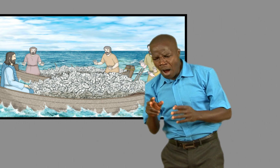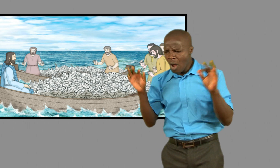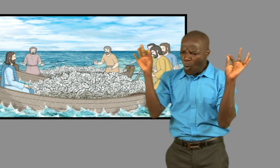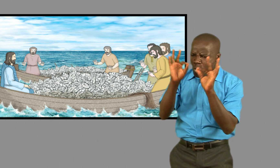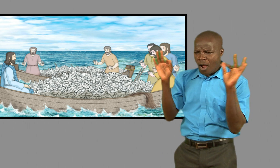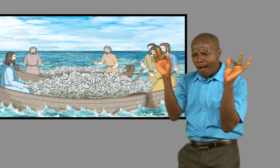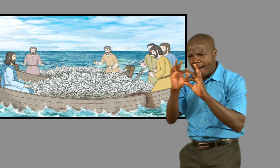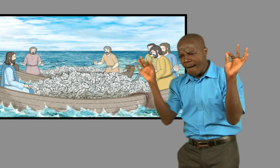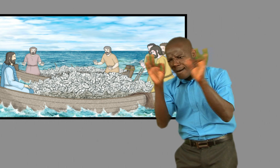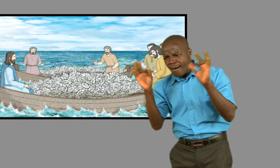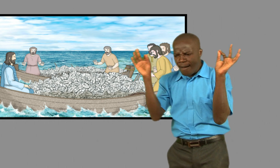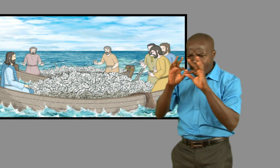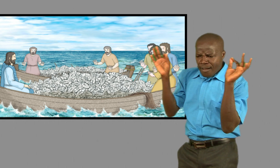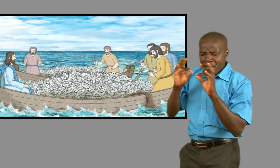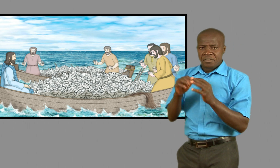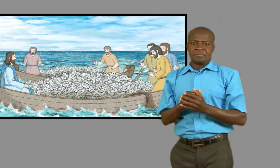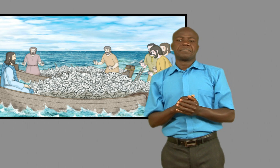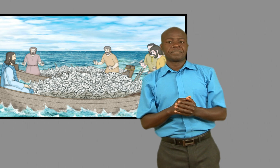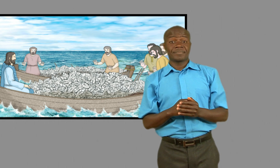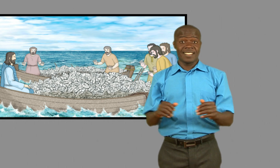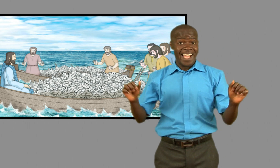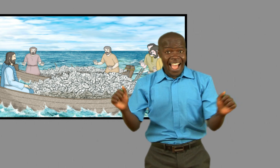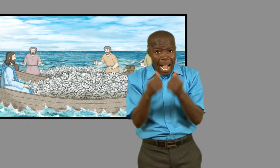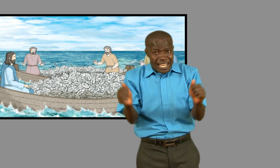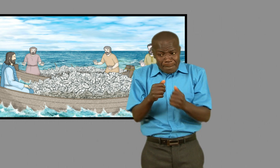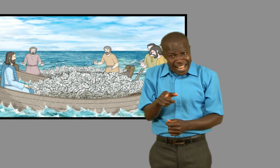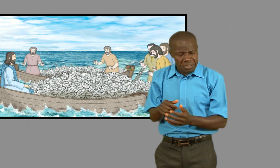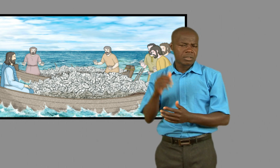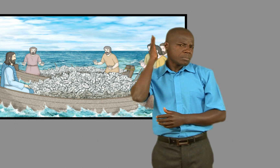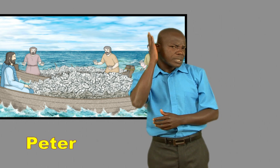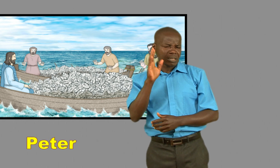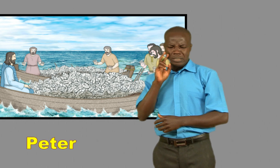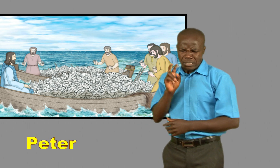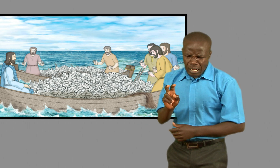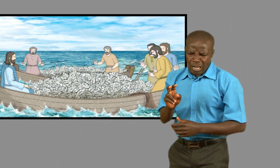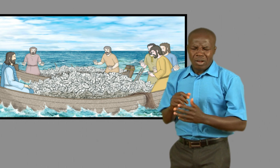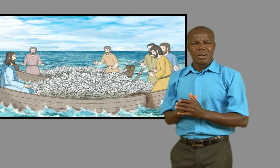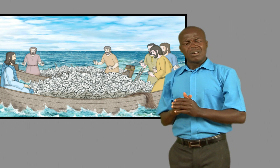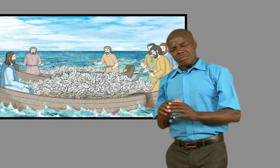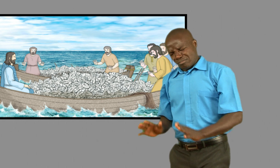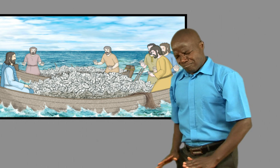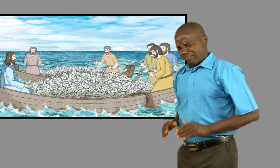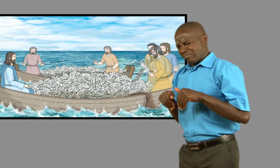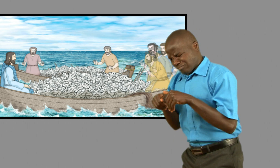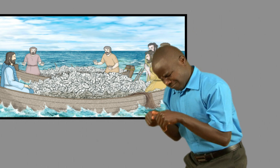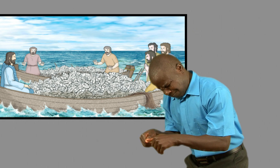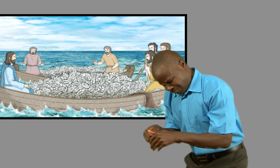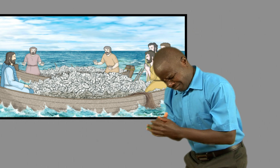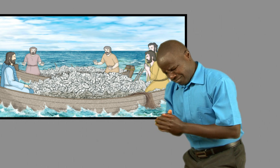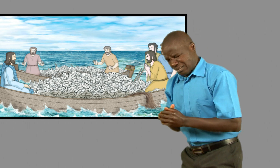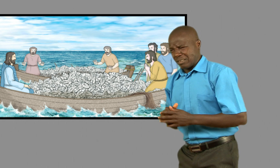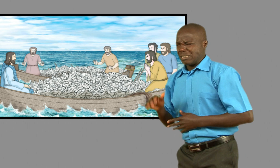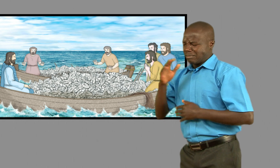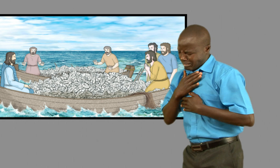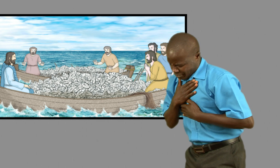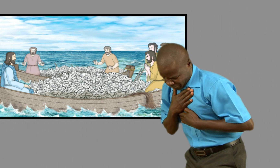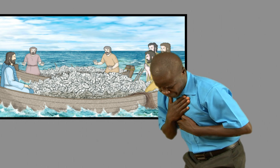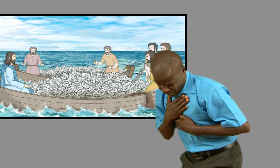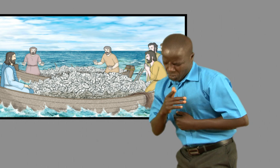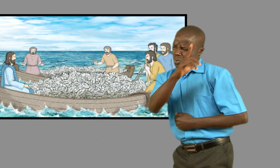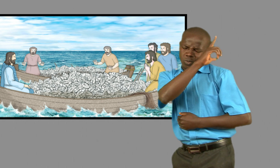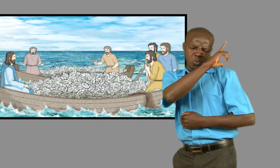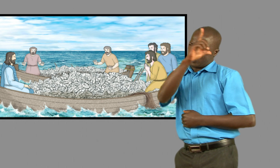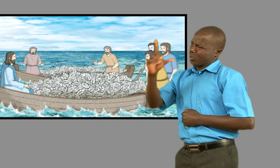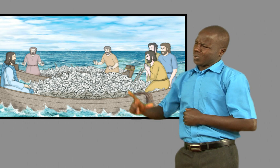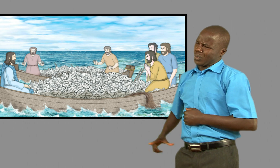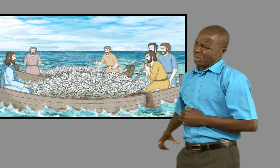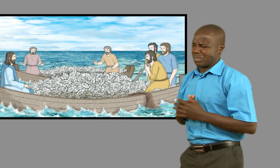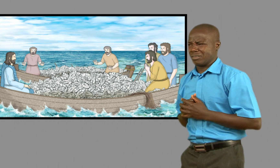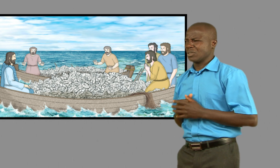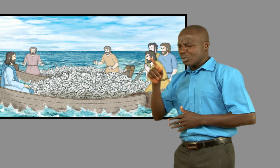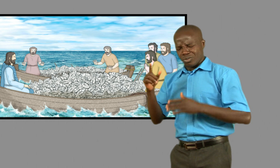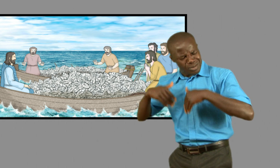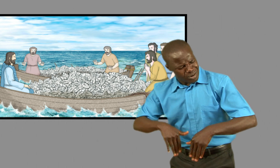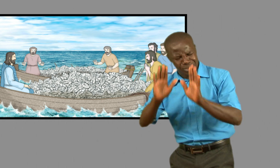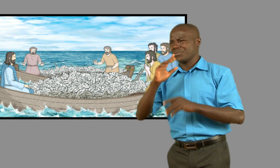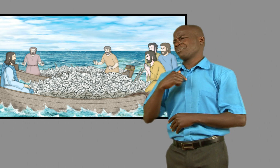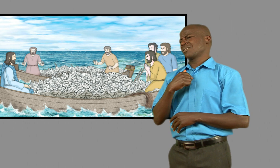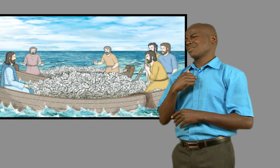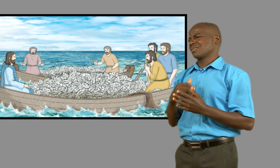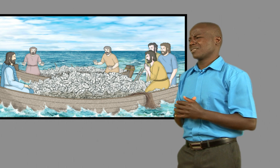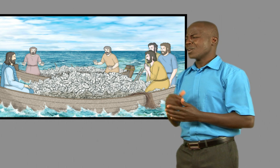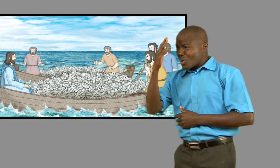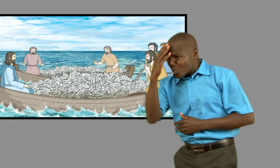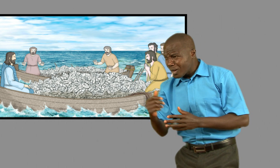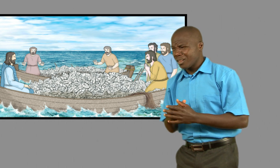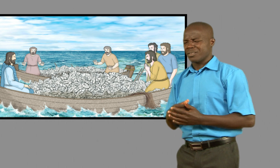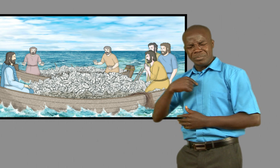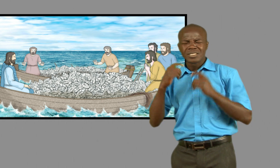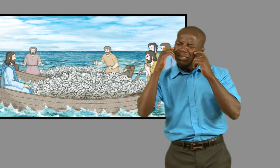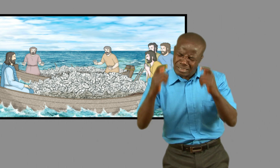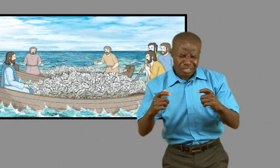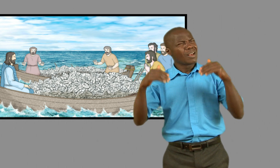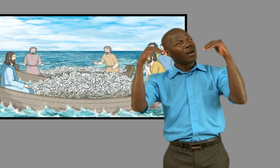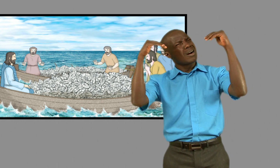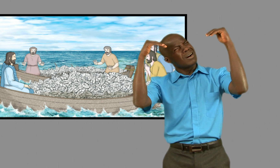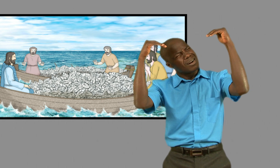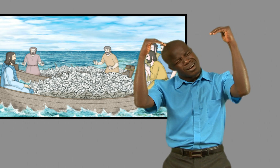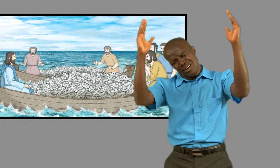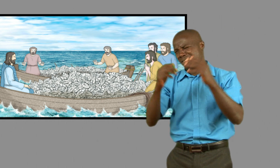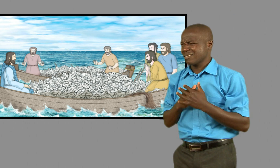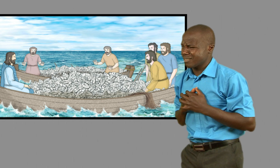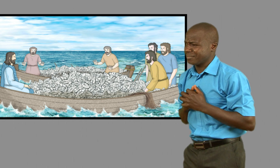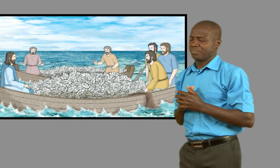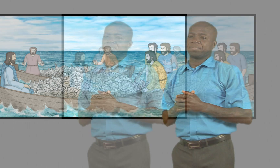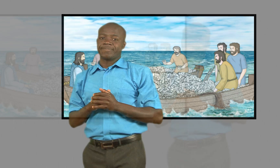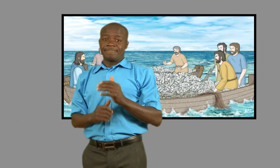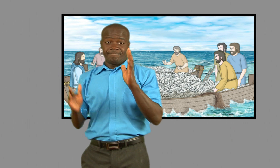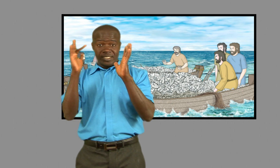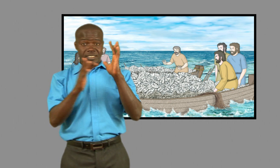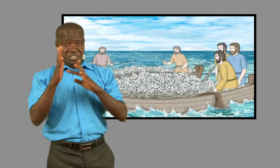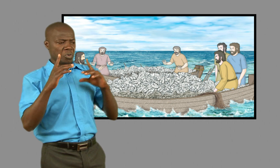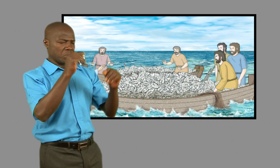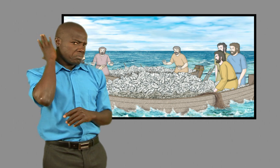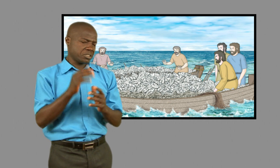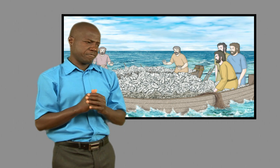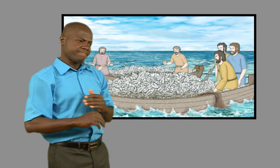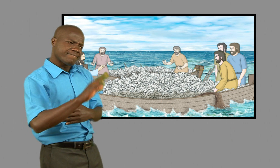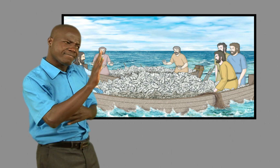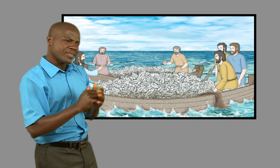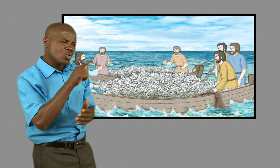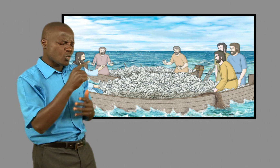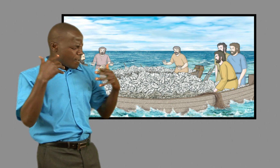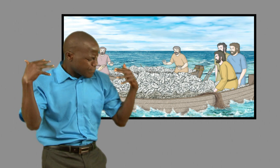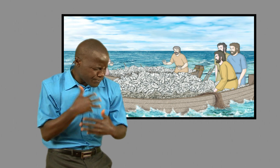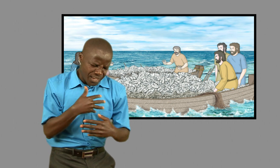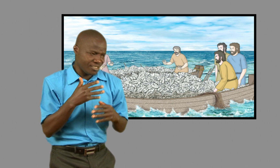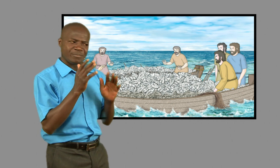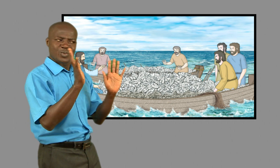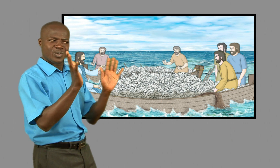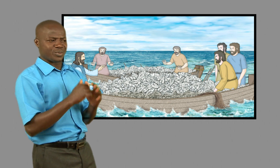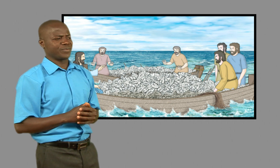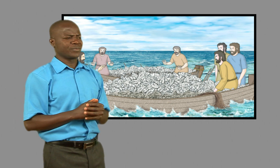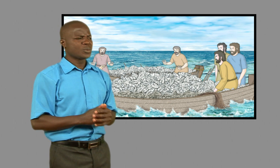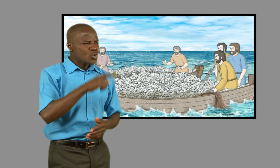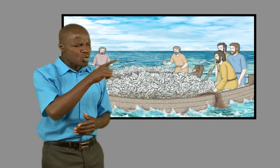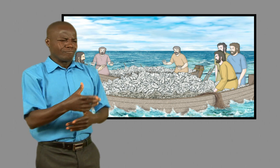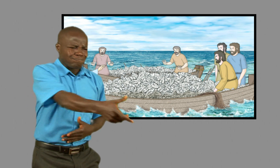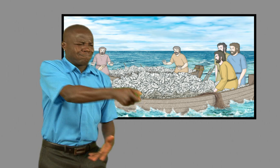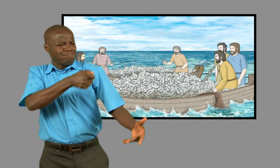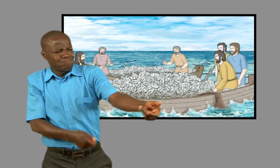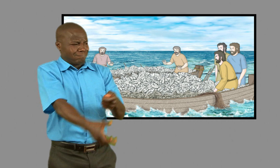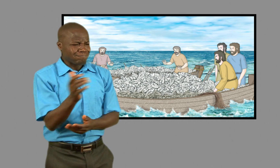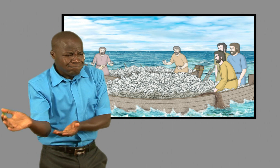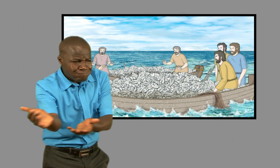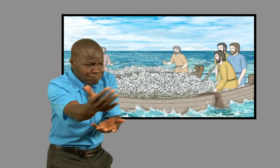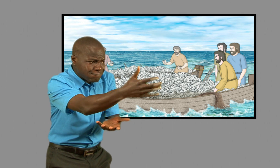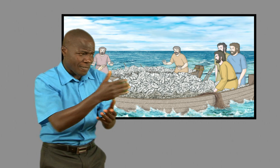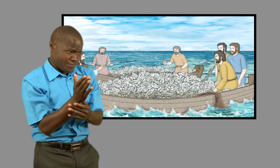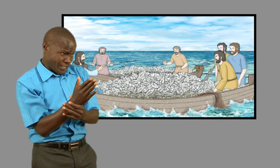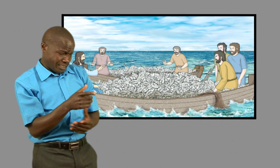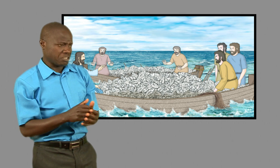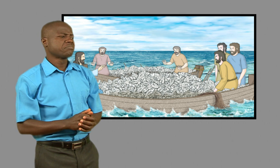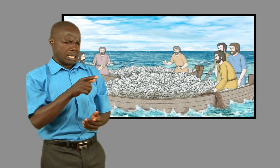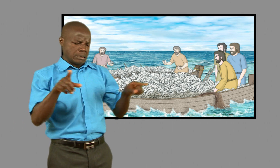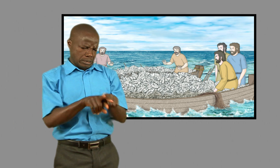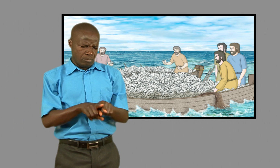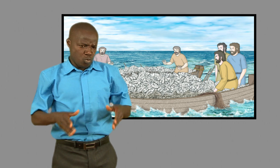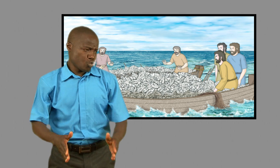For he and his companions were astonished at the catch of fish they had taken, and so were his partners James and John, the sons of Zebedee.